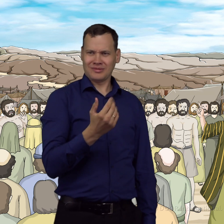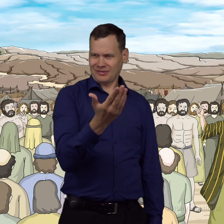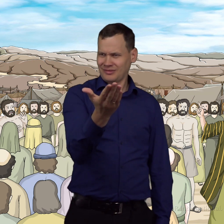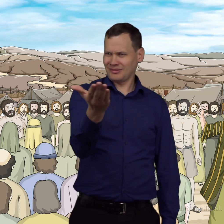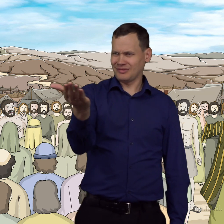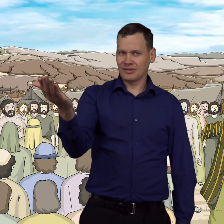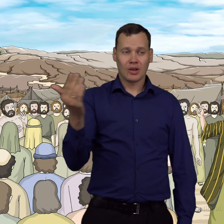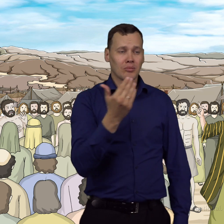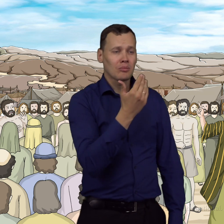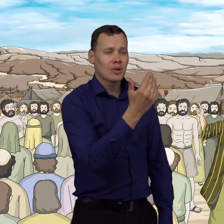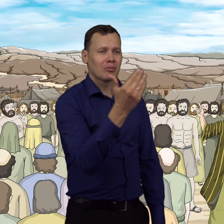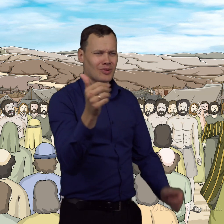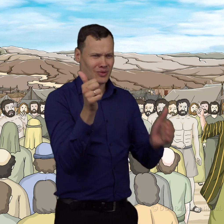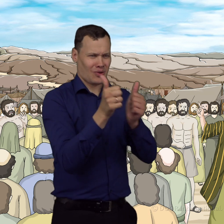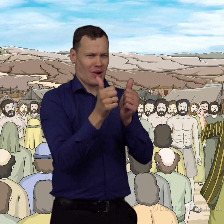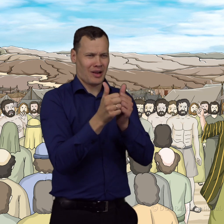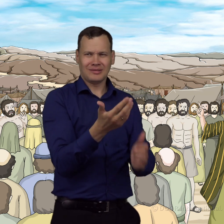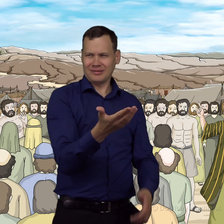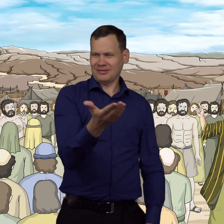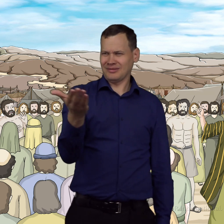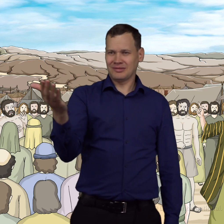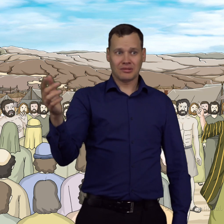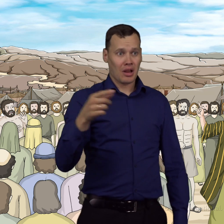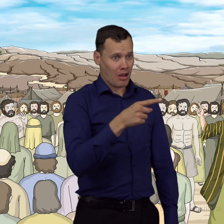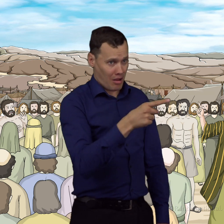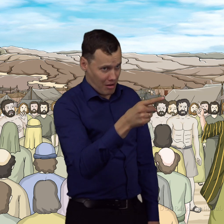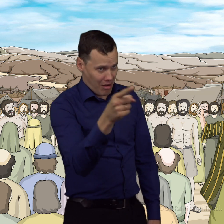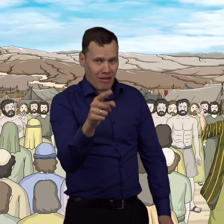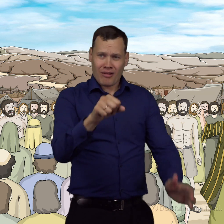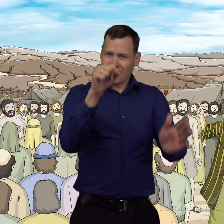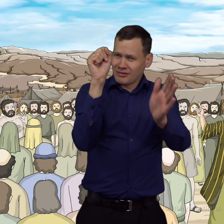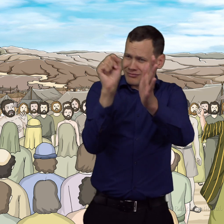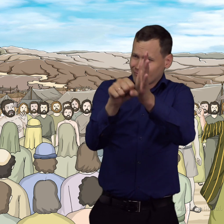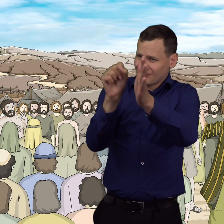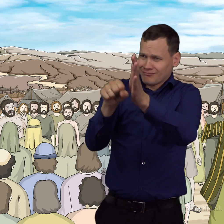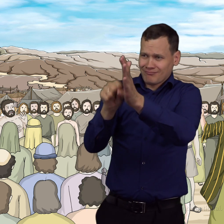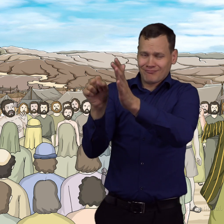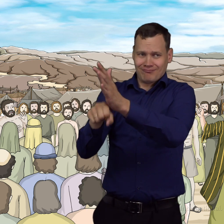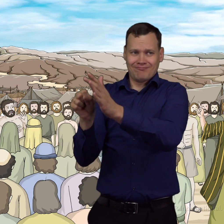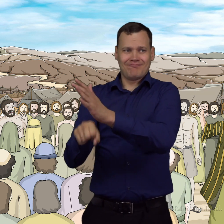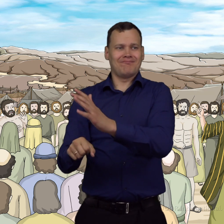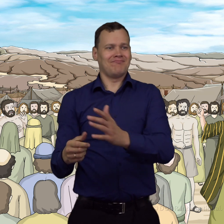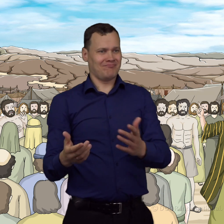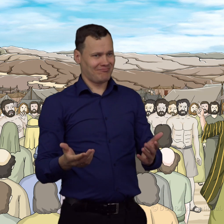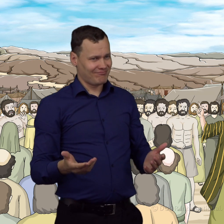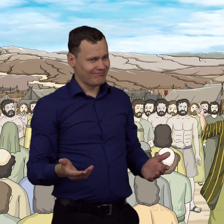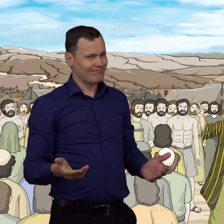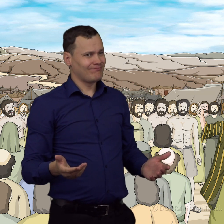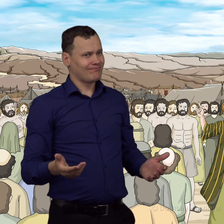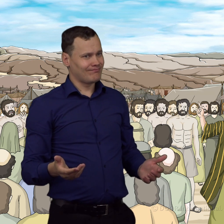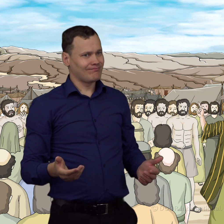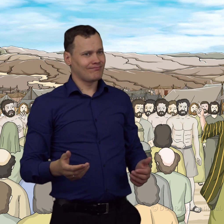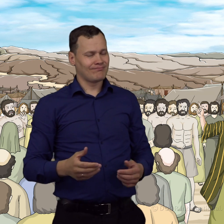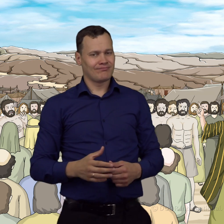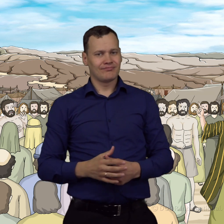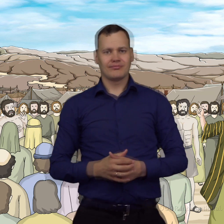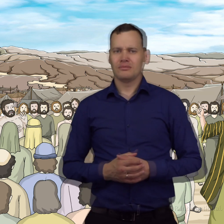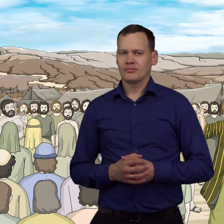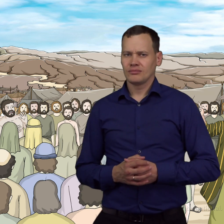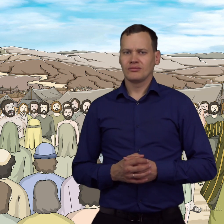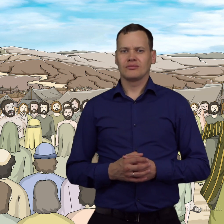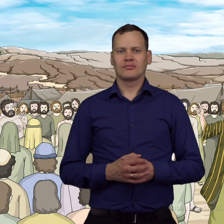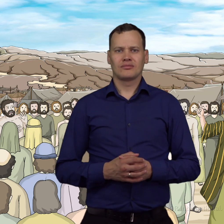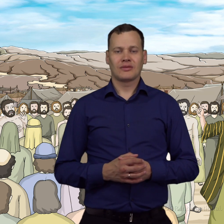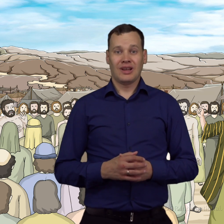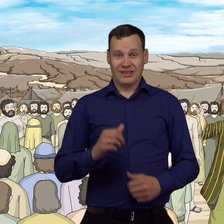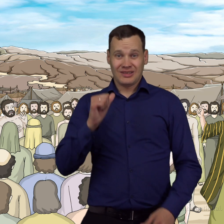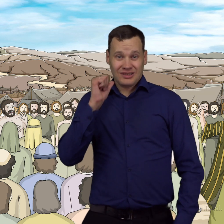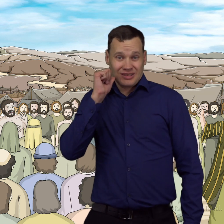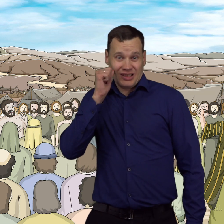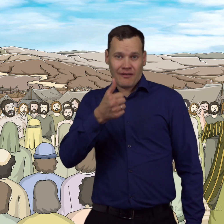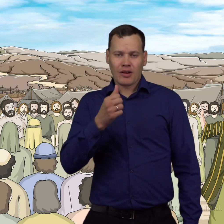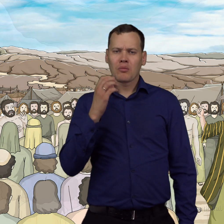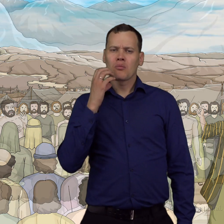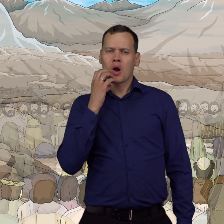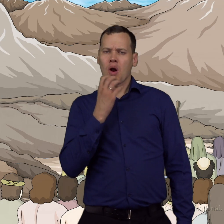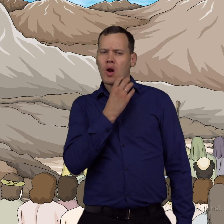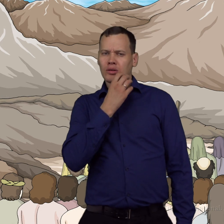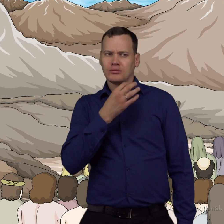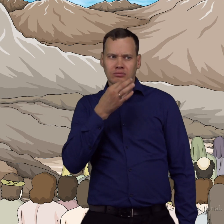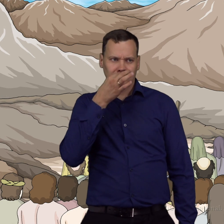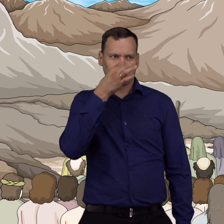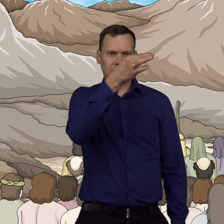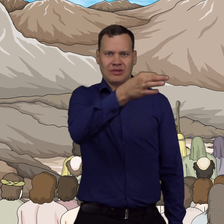so the LORD has bestowed a blessing on you this day.”